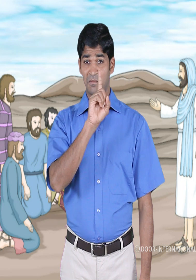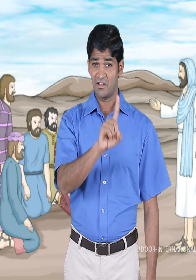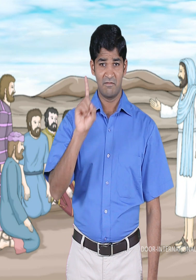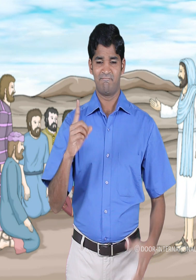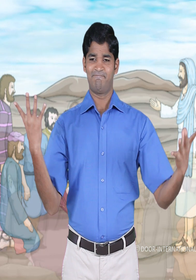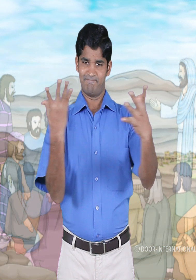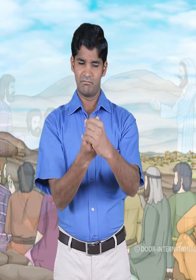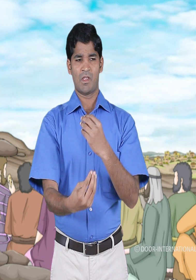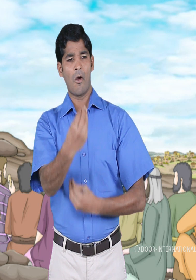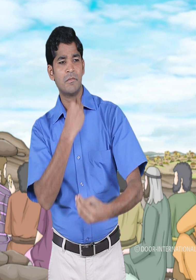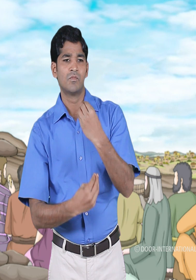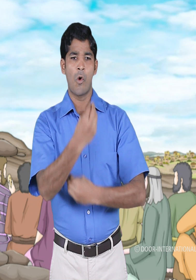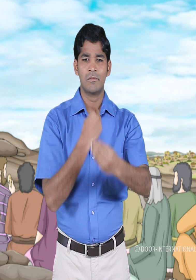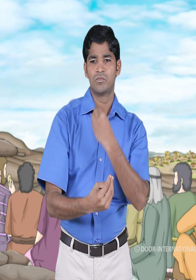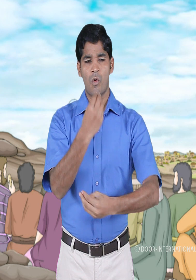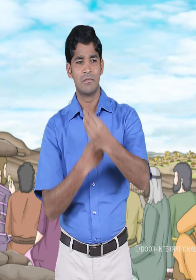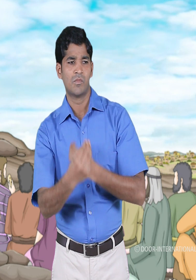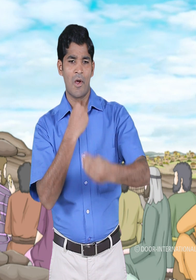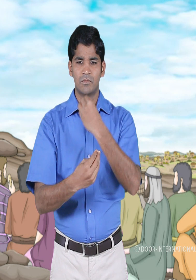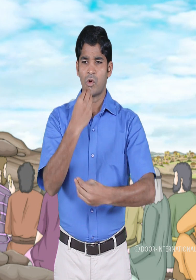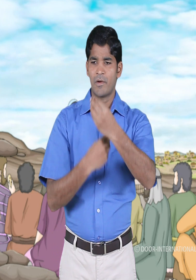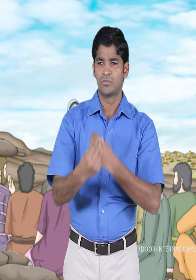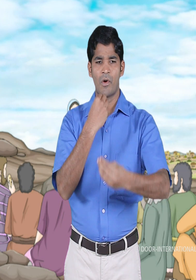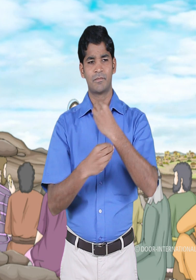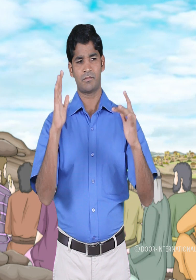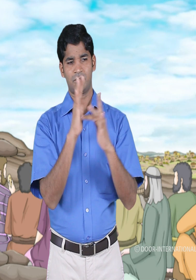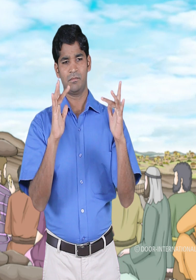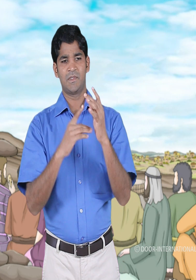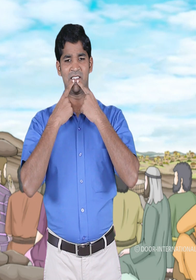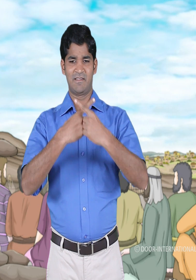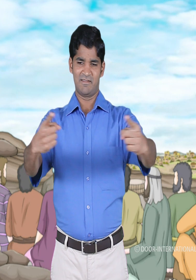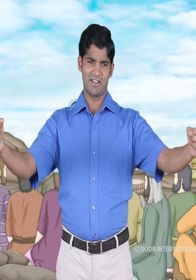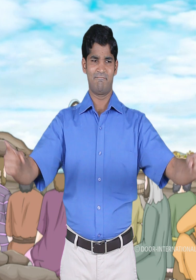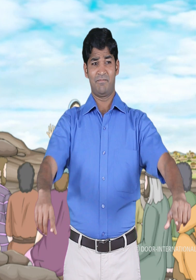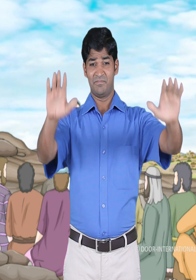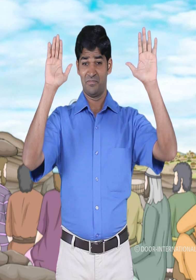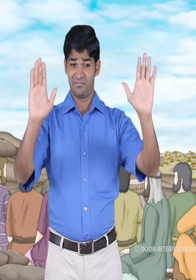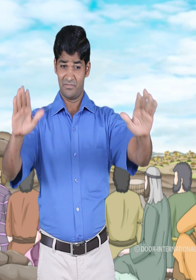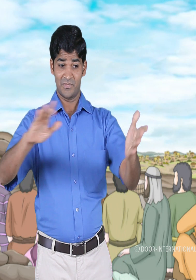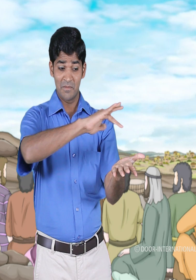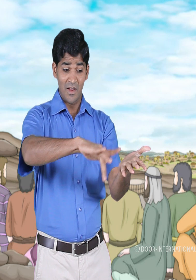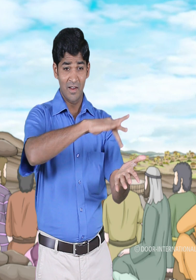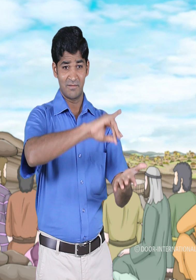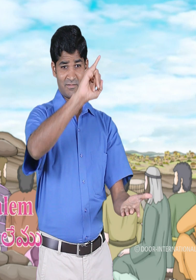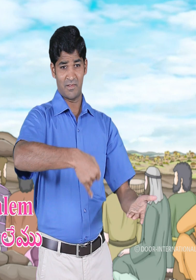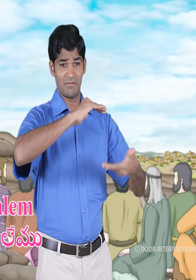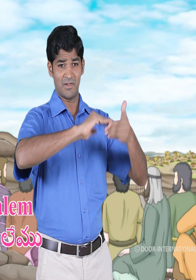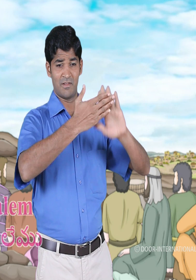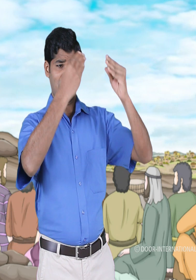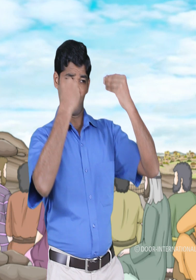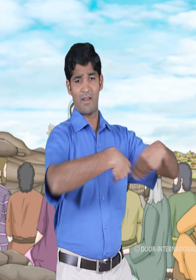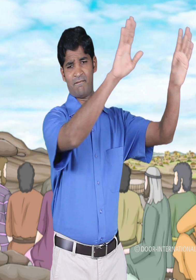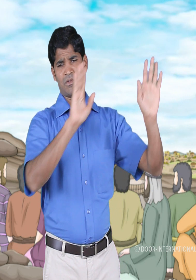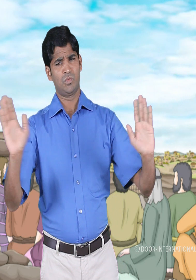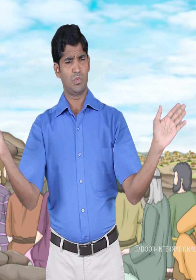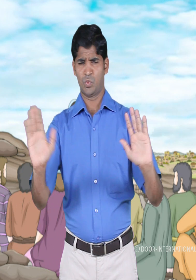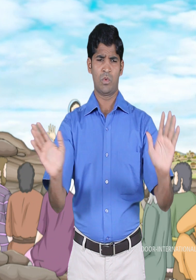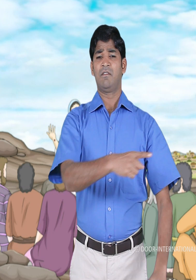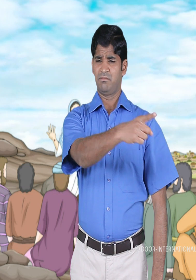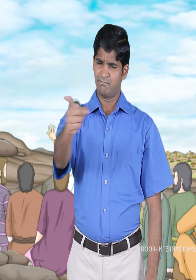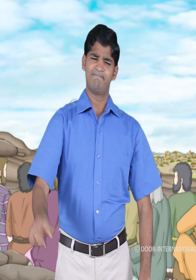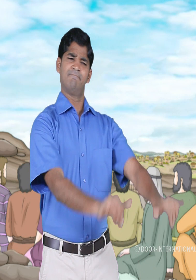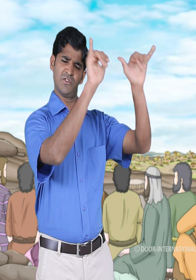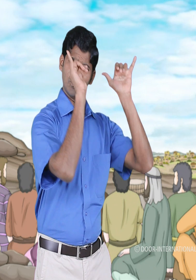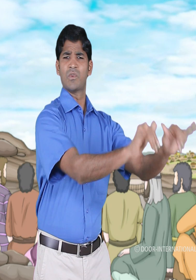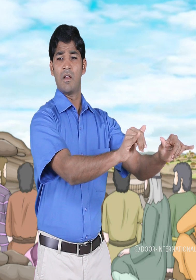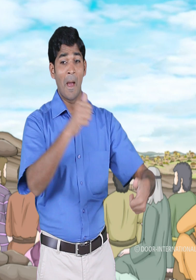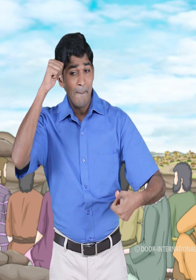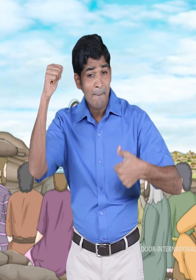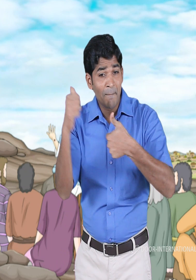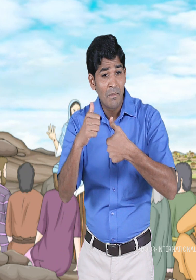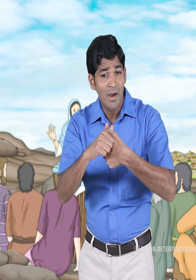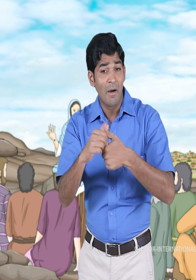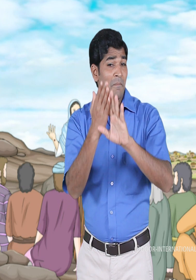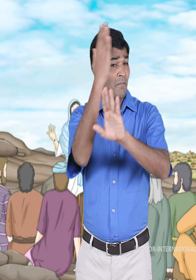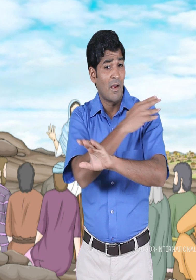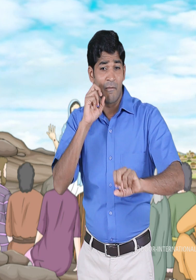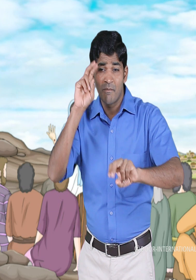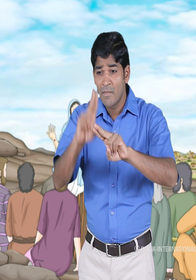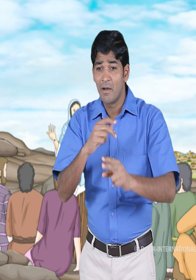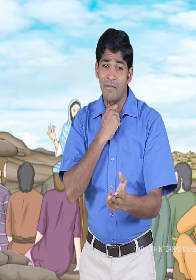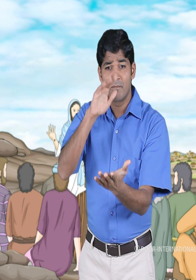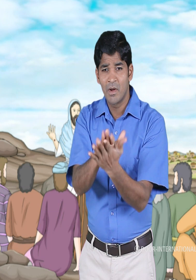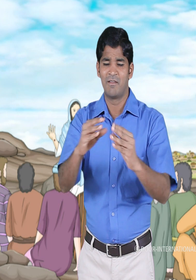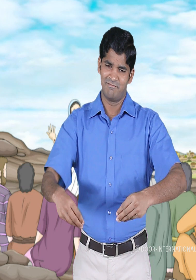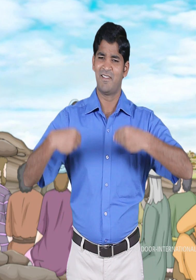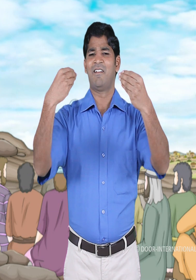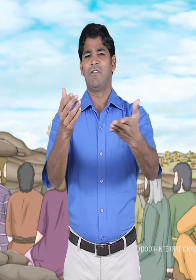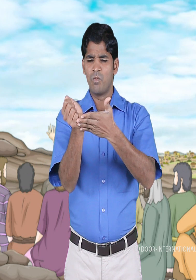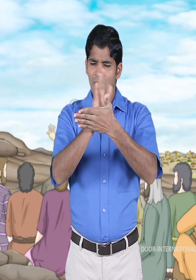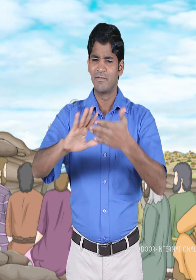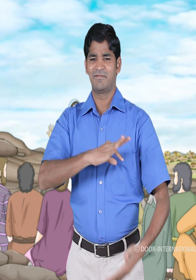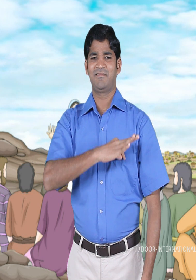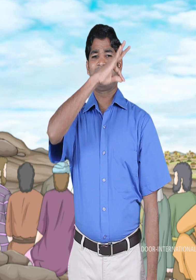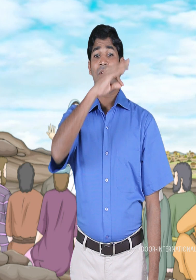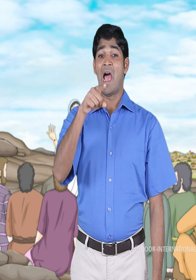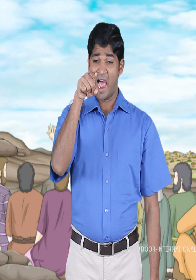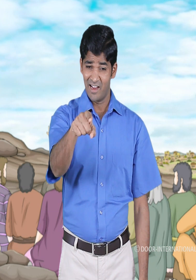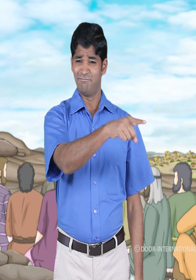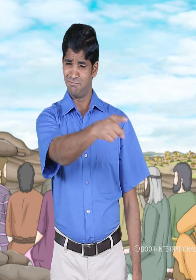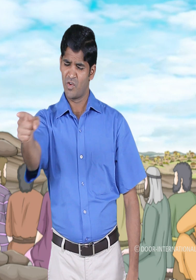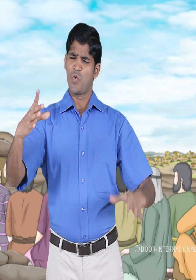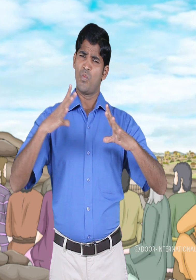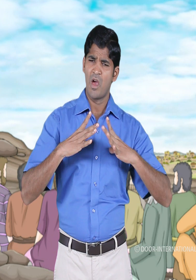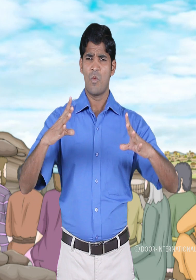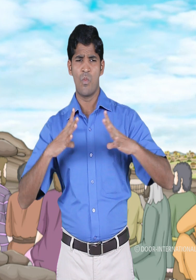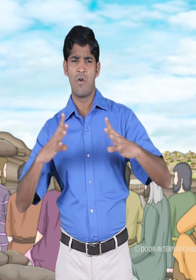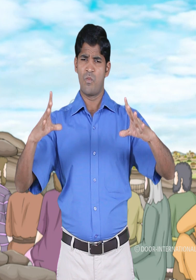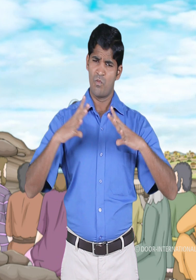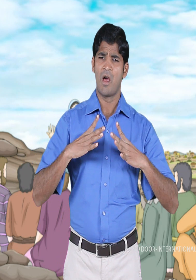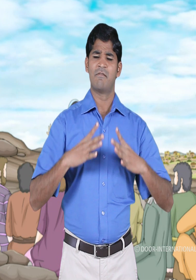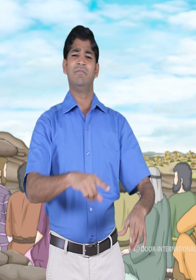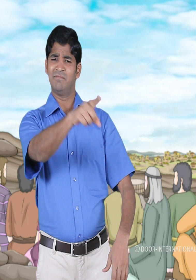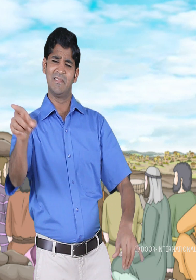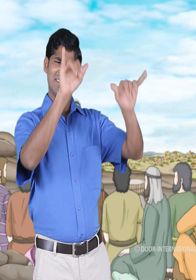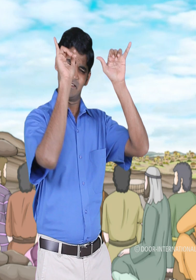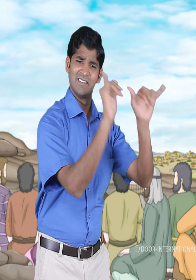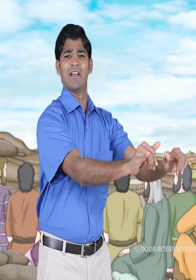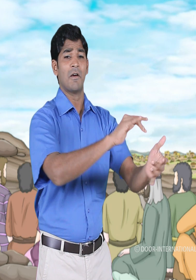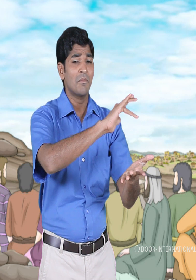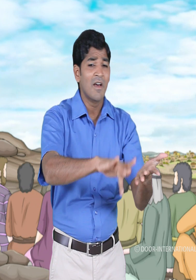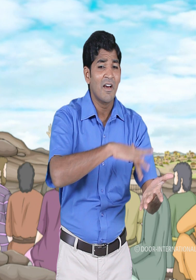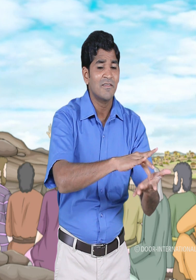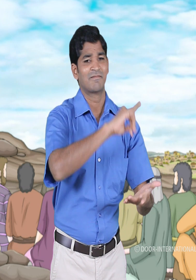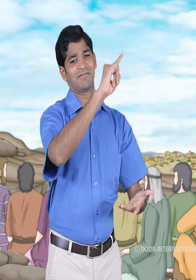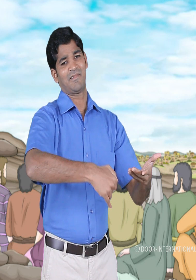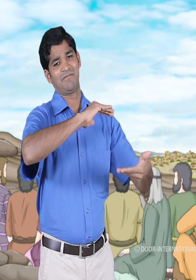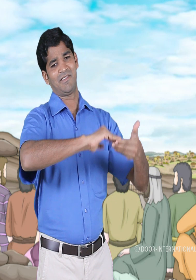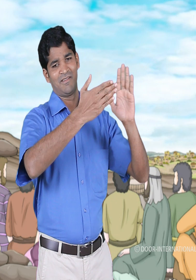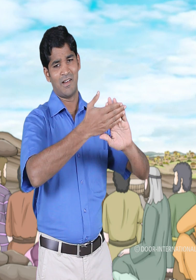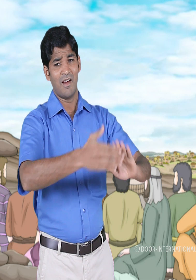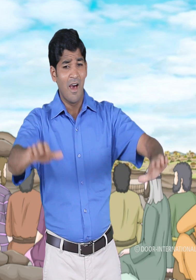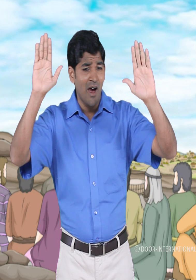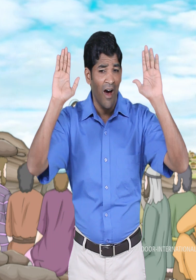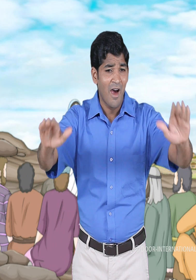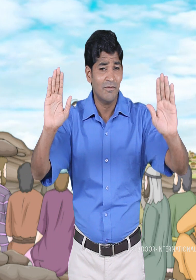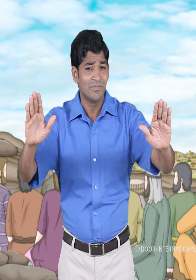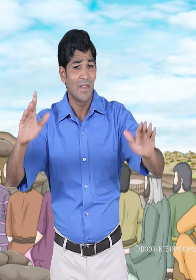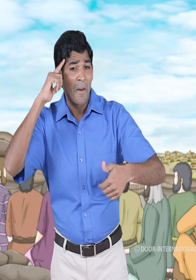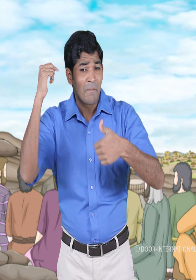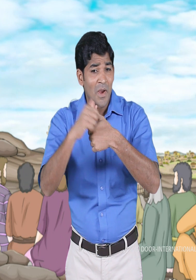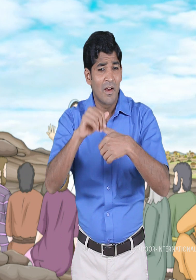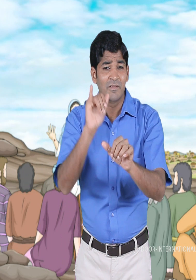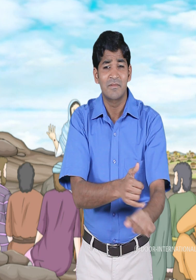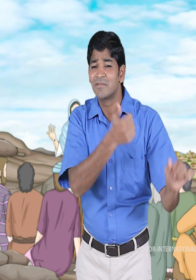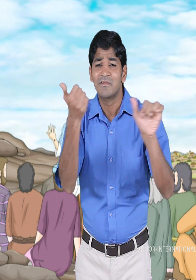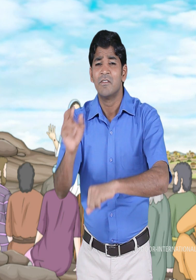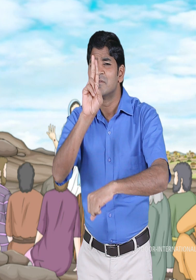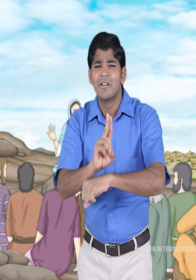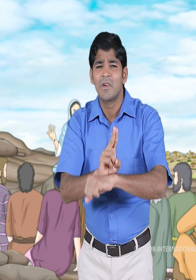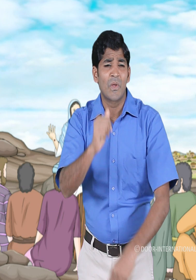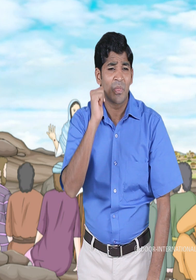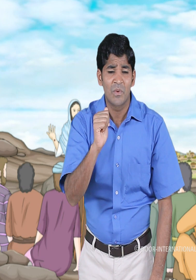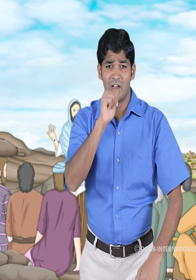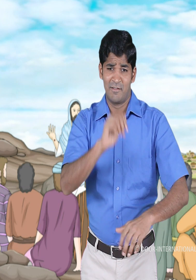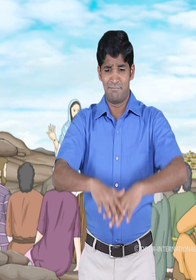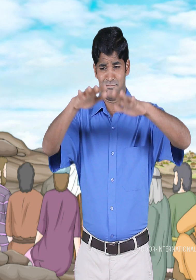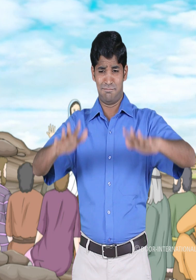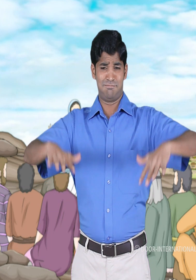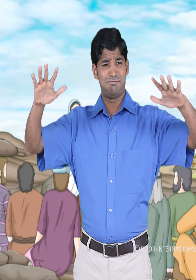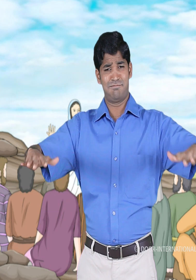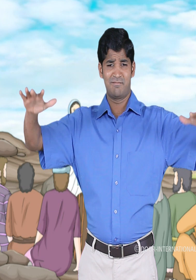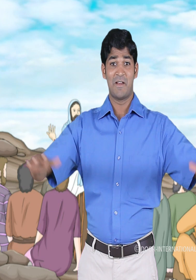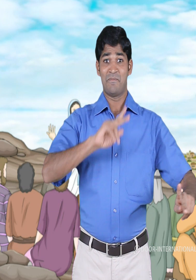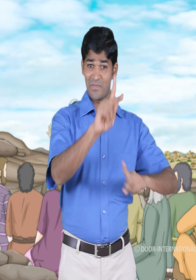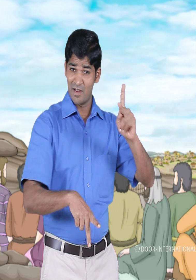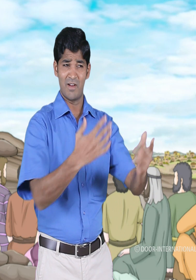And while they were gathered together, He commanded them: “Do not leave Jerusalem, but wait for the gift the Father promised, which you have heard Me discuss.